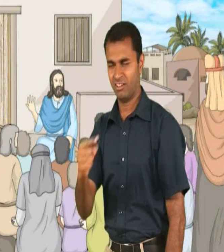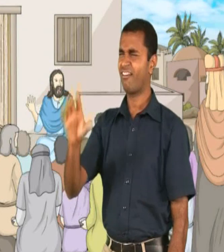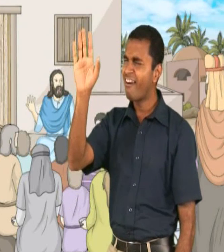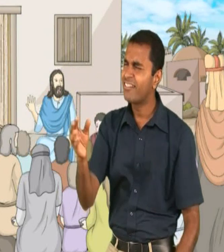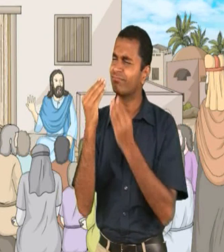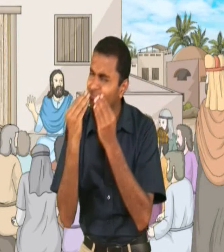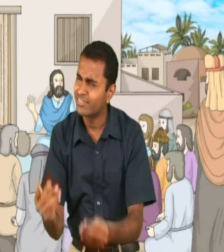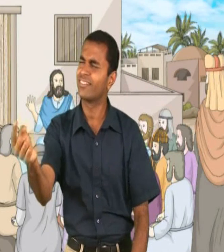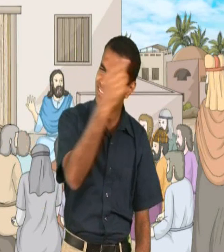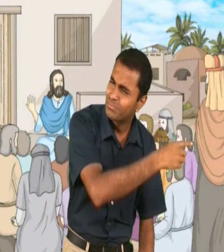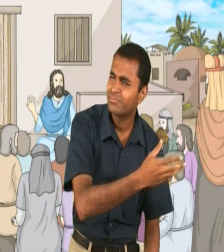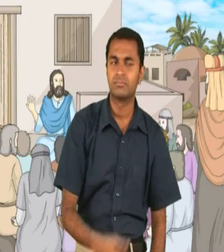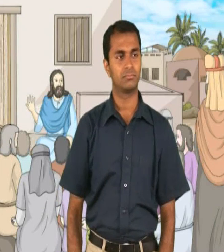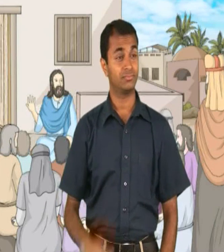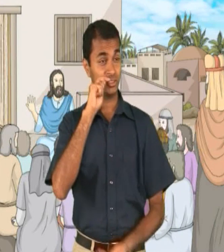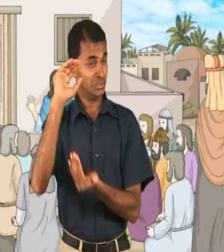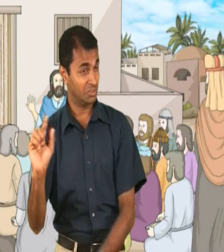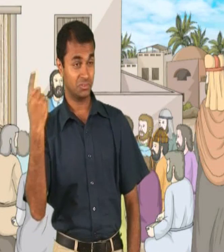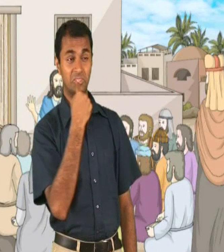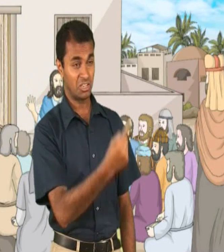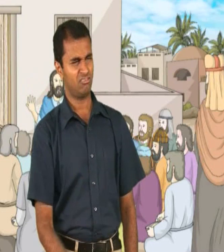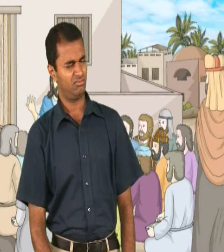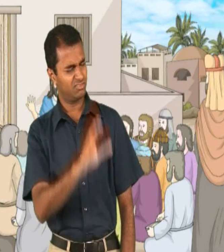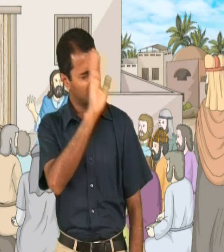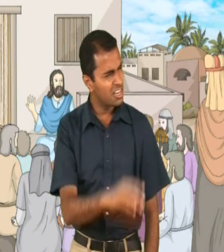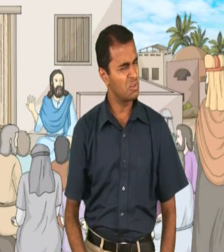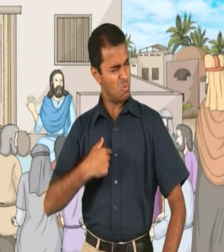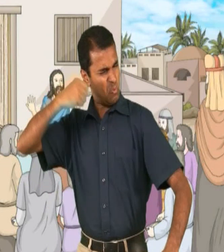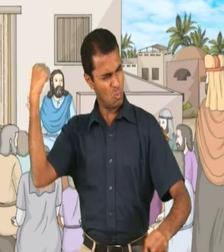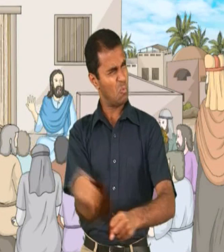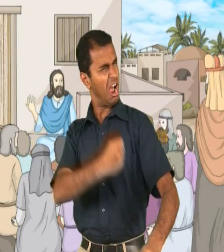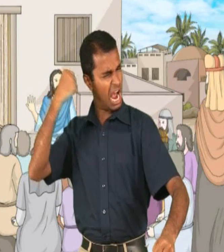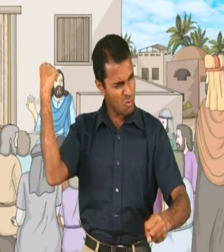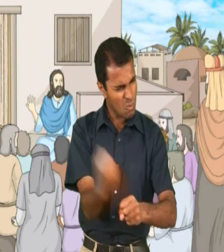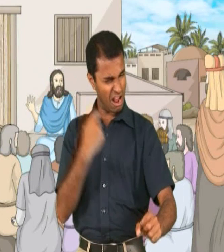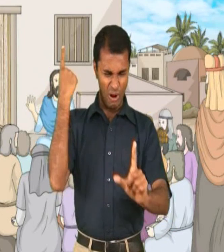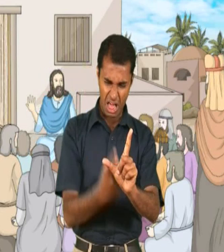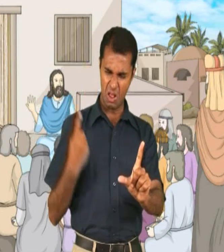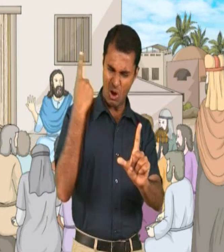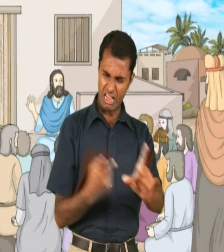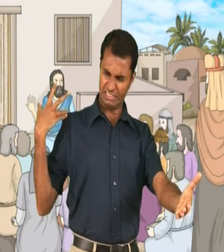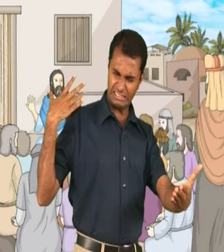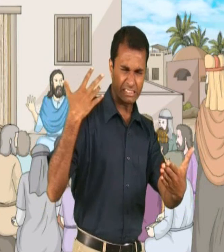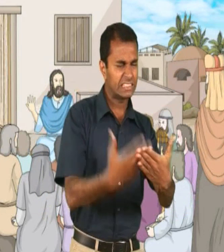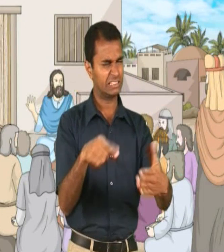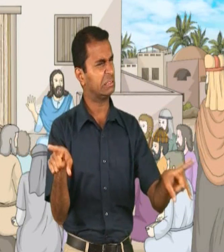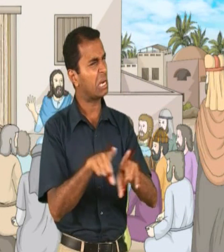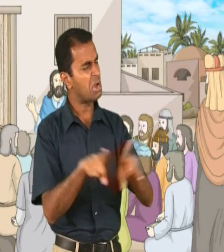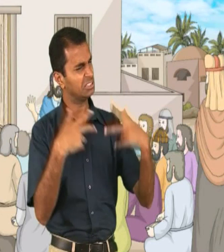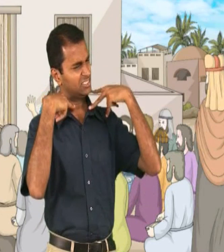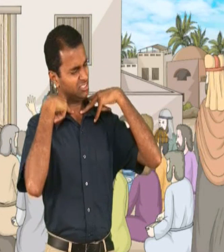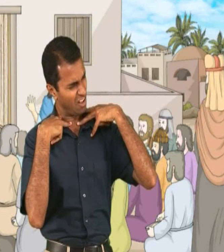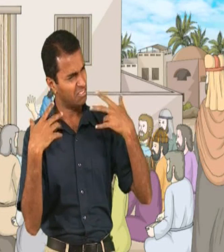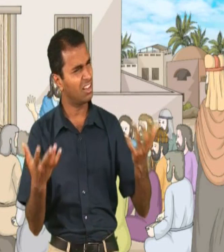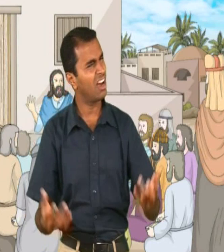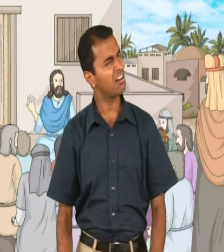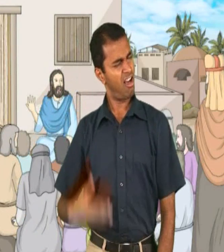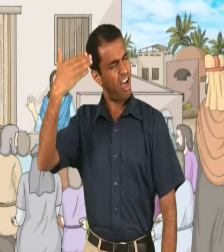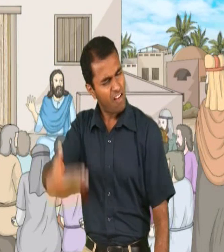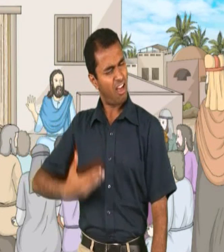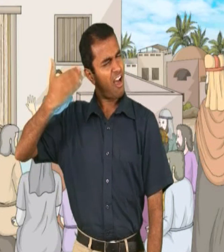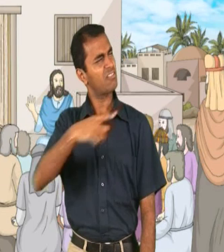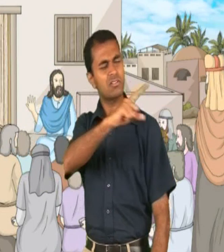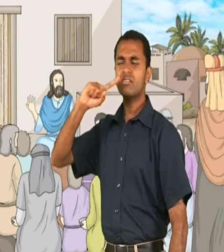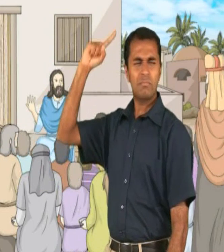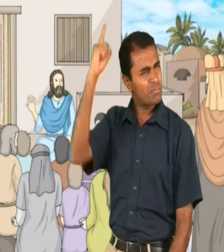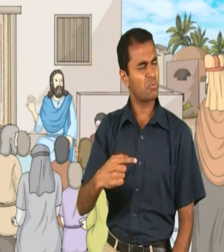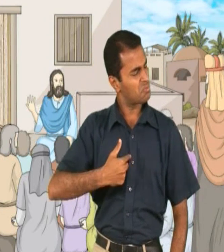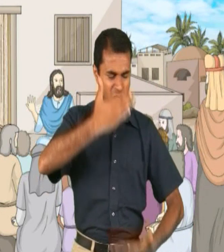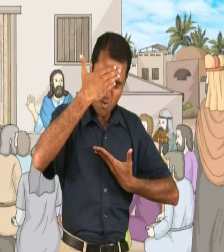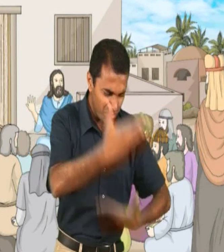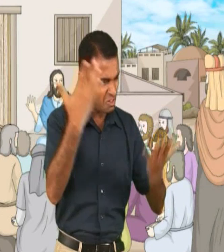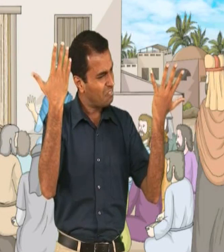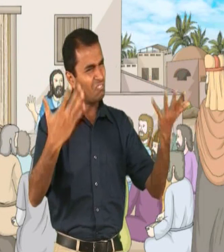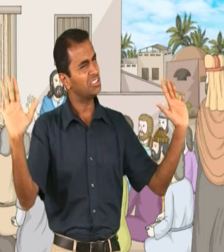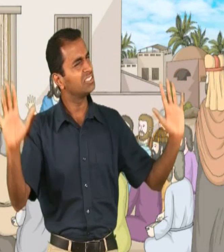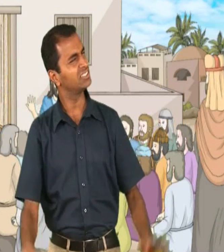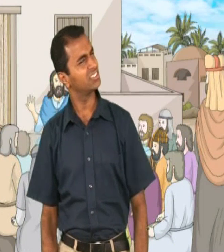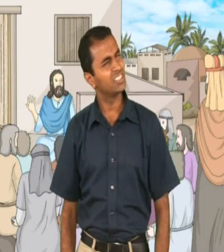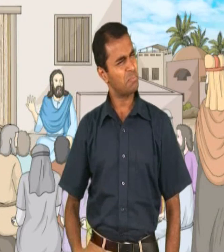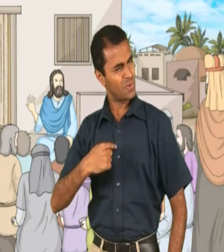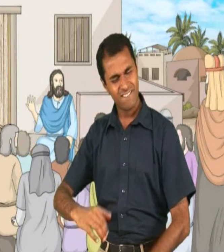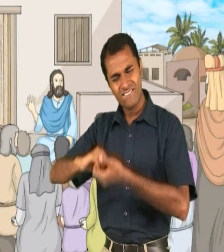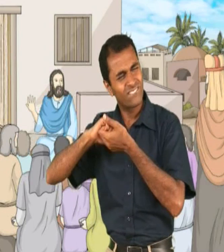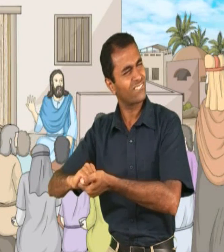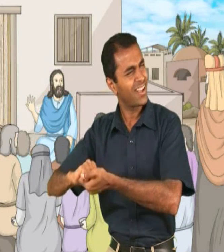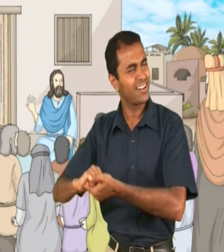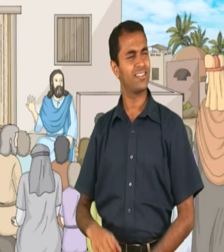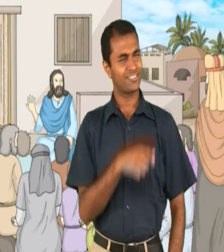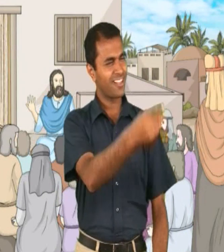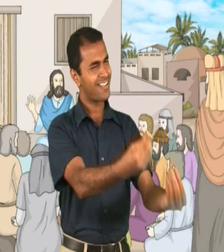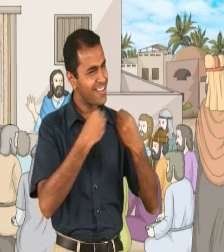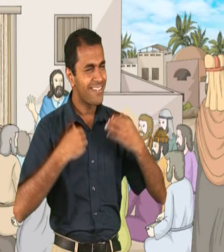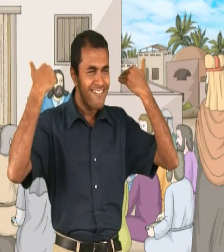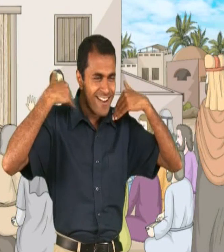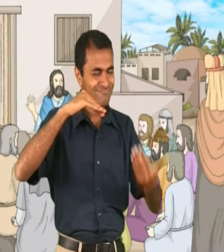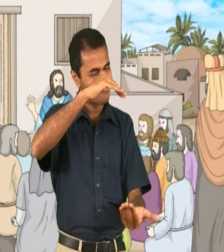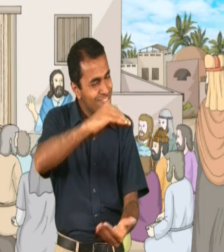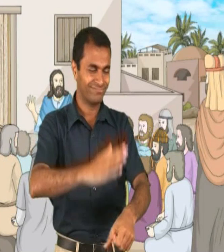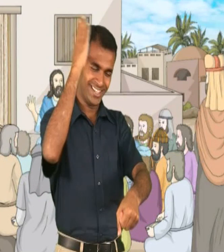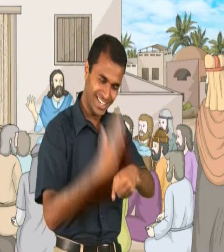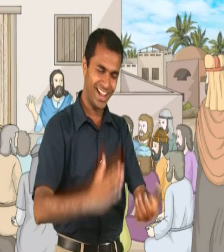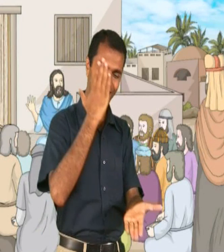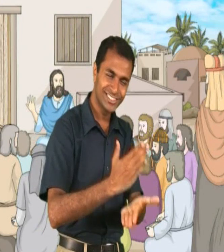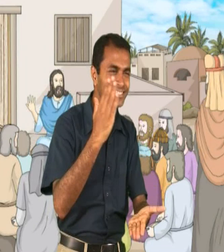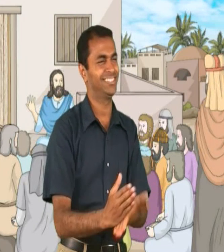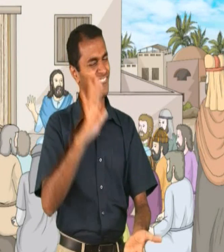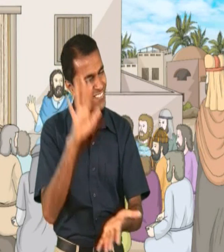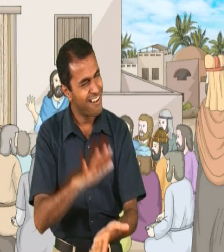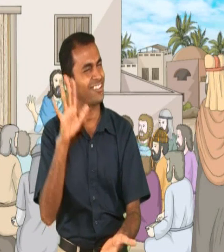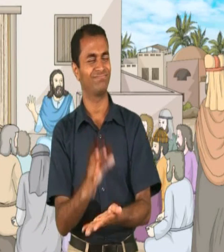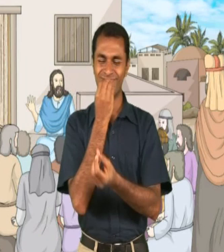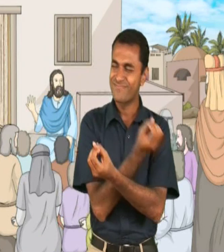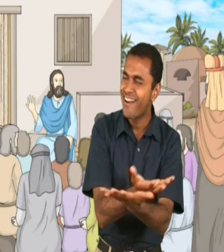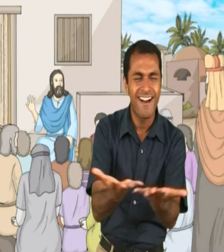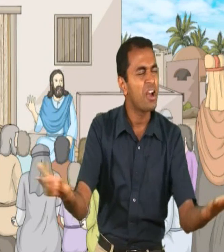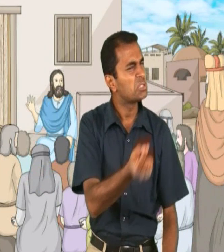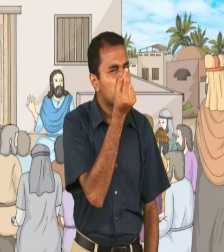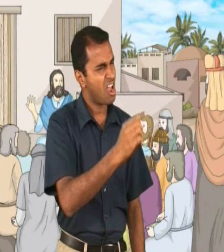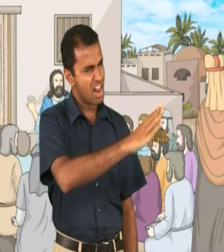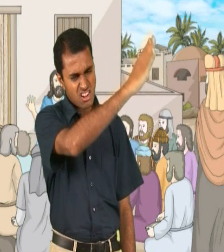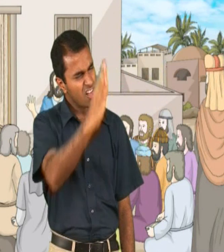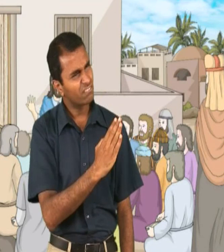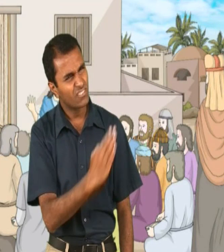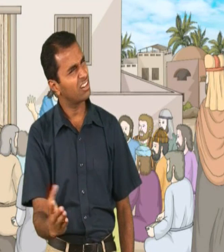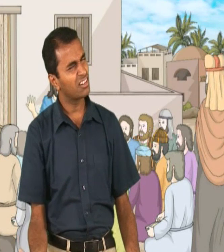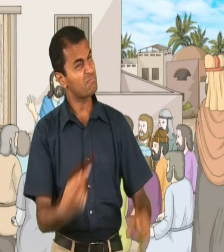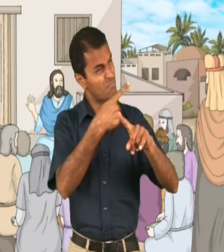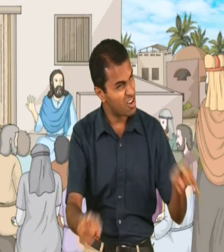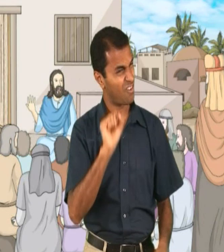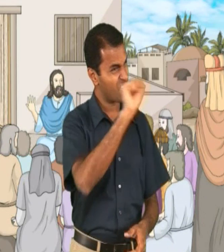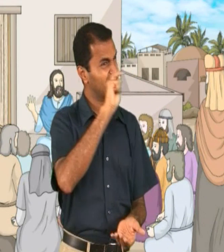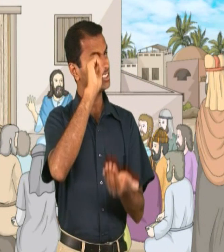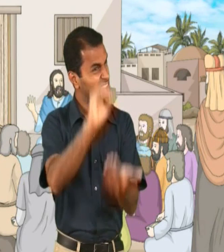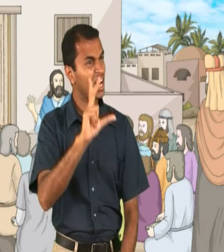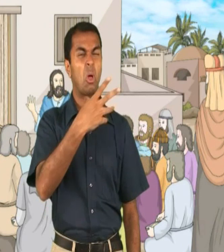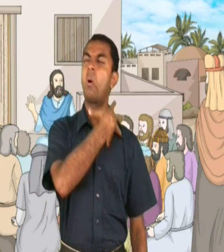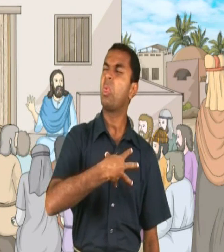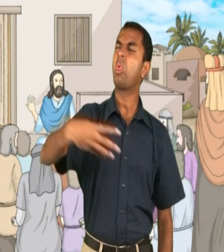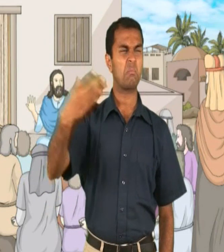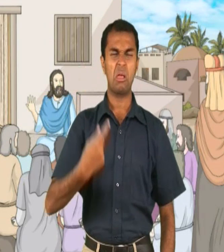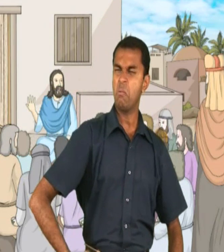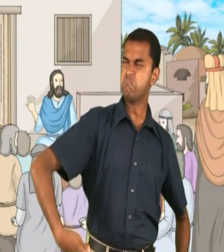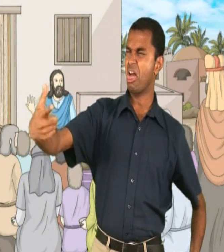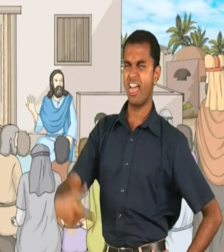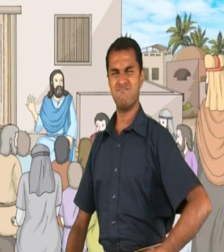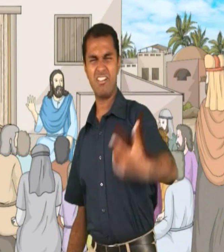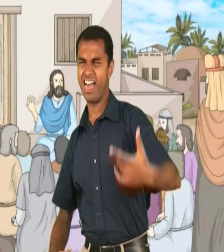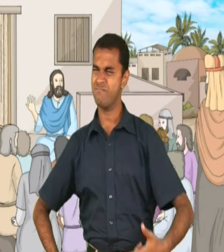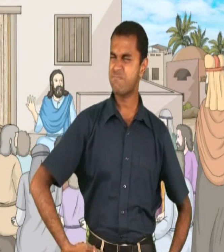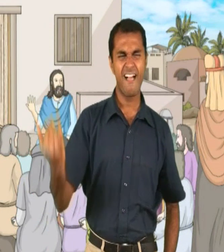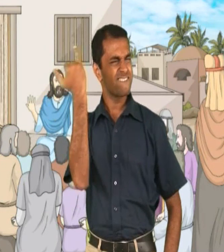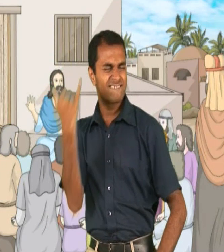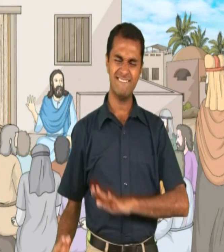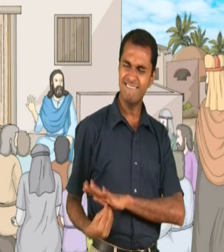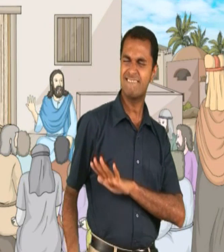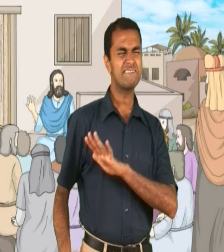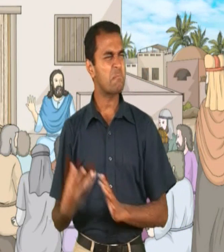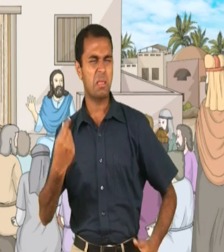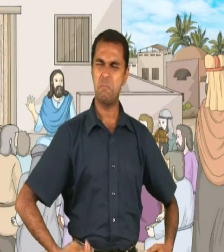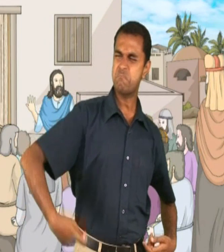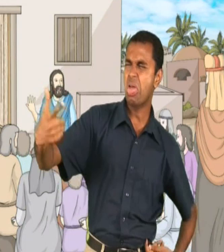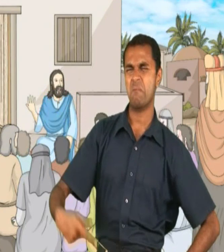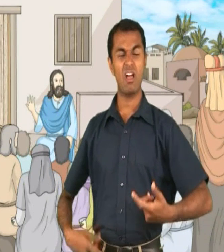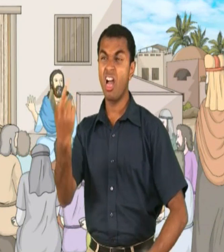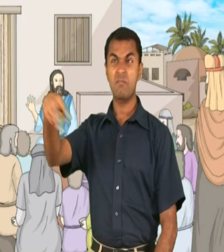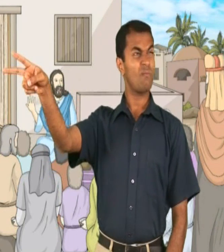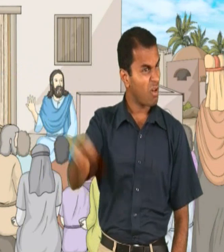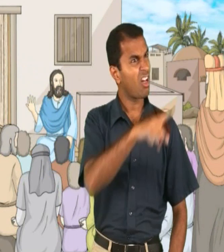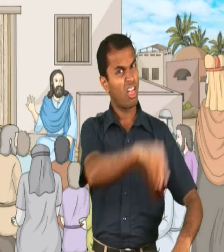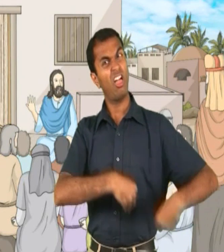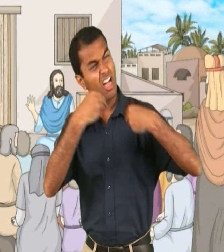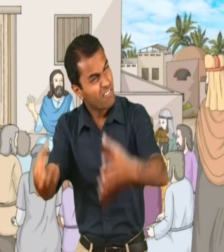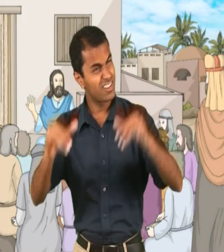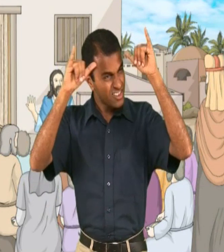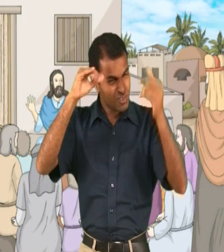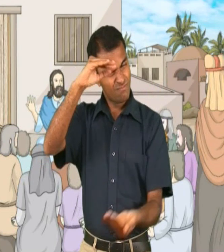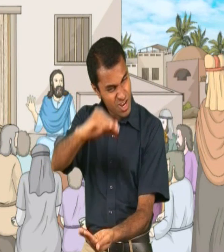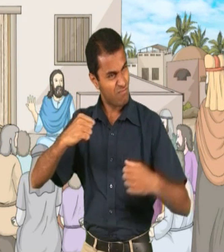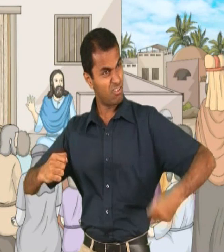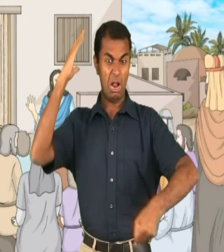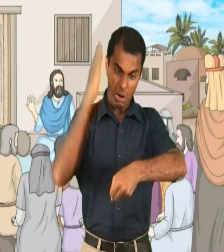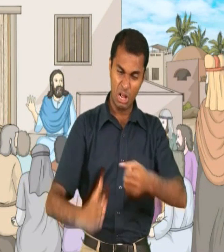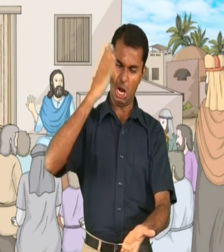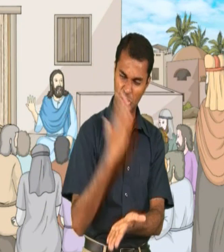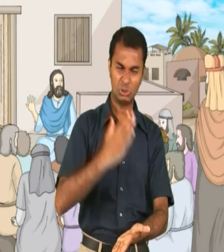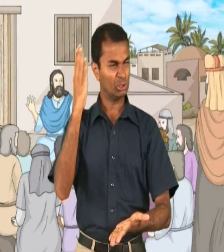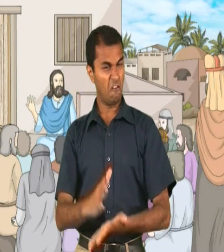But he answered his father, ‘Look, all these years I have served you and never disobeyed a commandment of yours. Yet you never gave me even a young goat so I could celebrate with my friends.